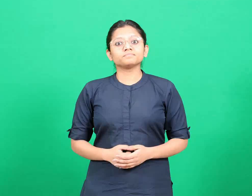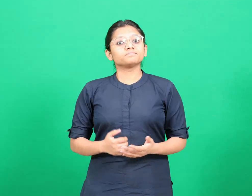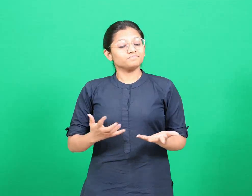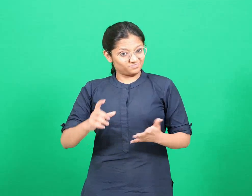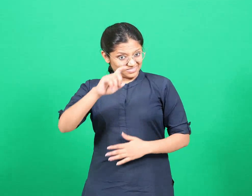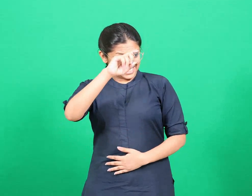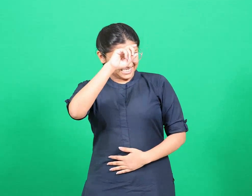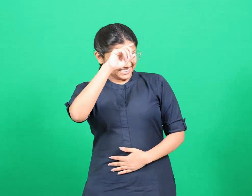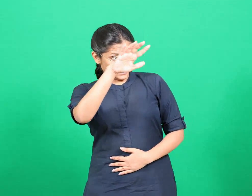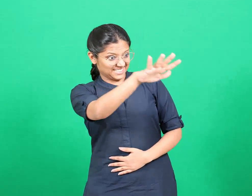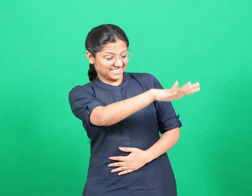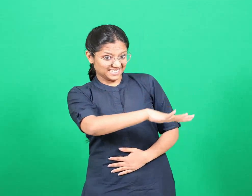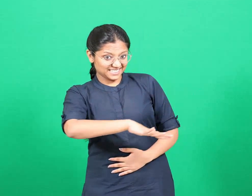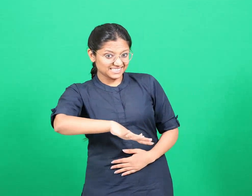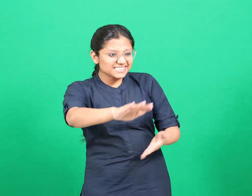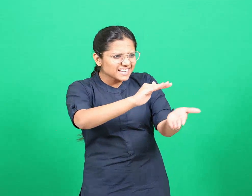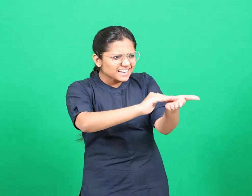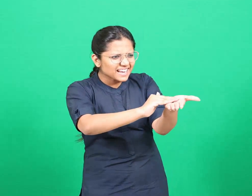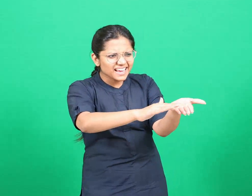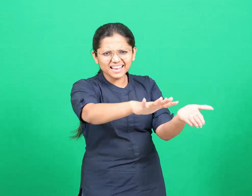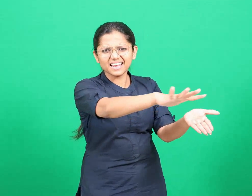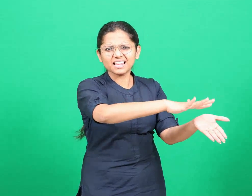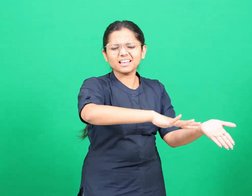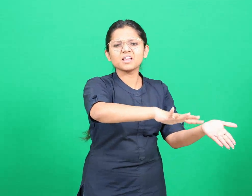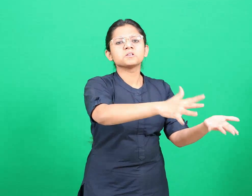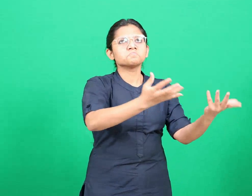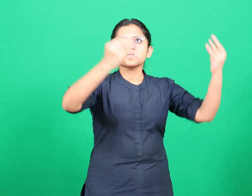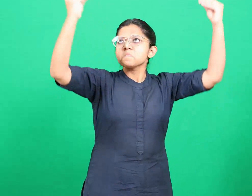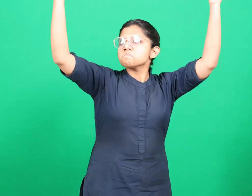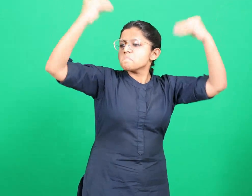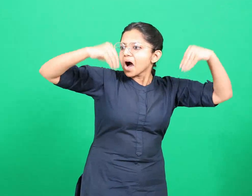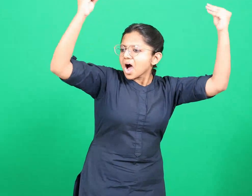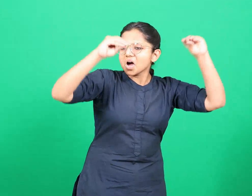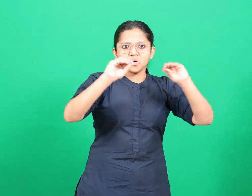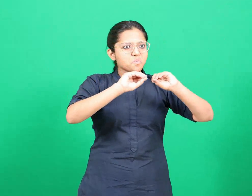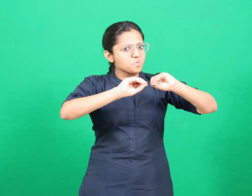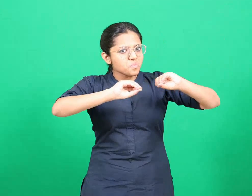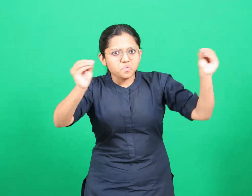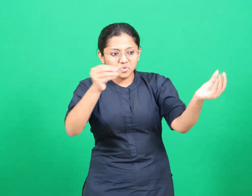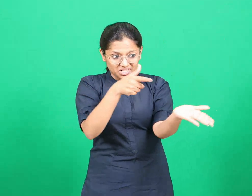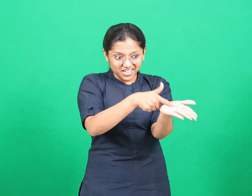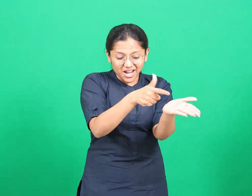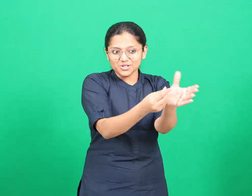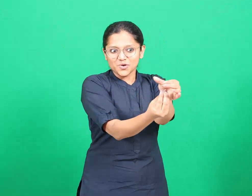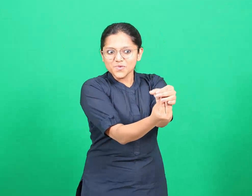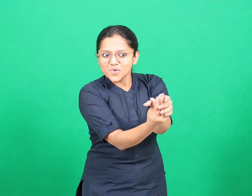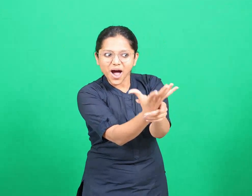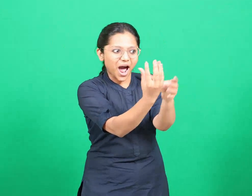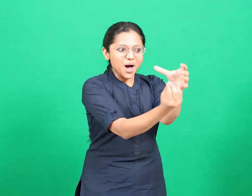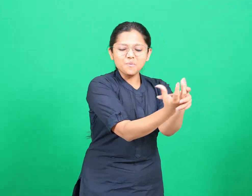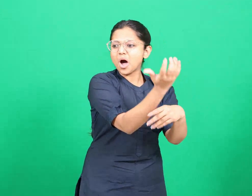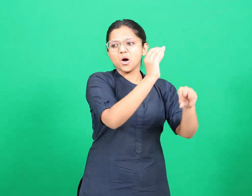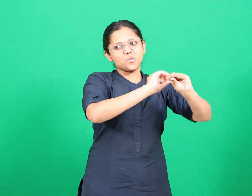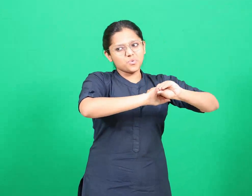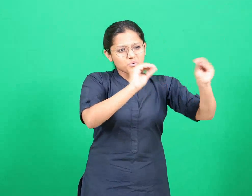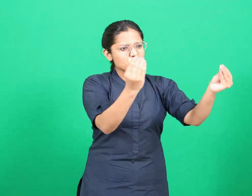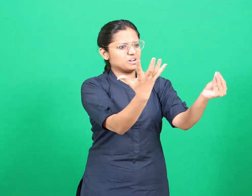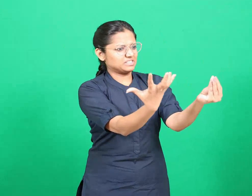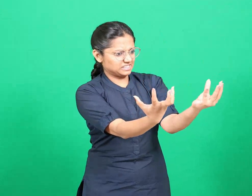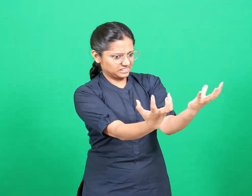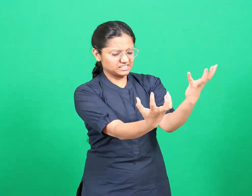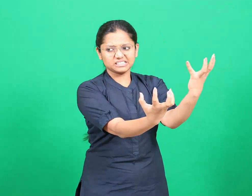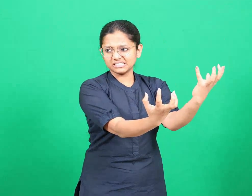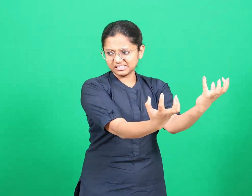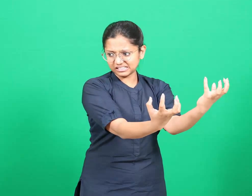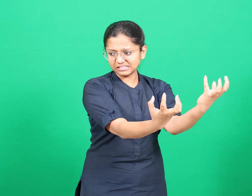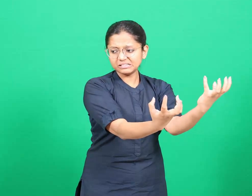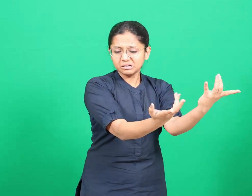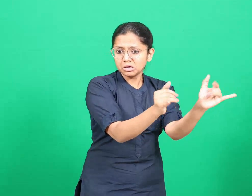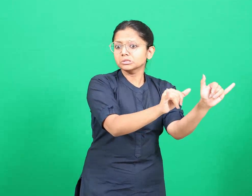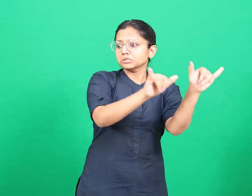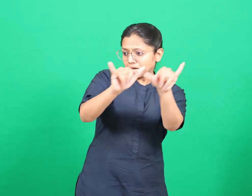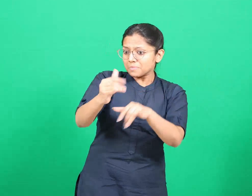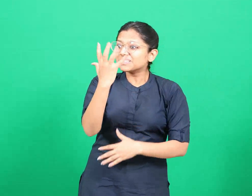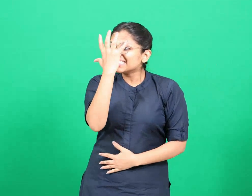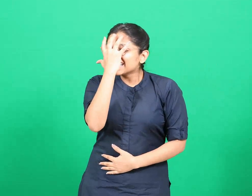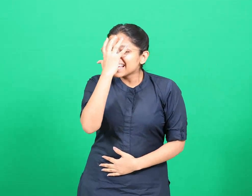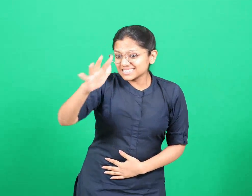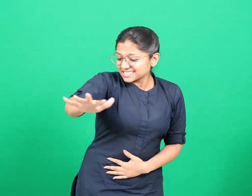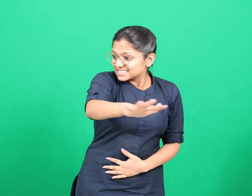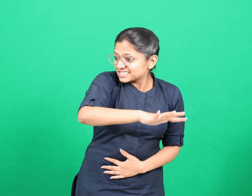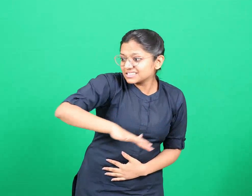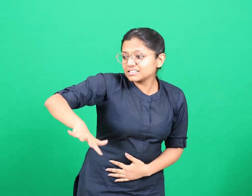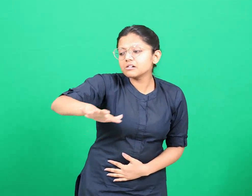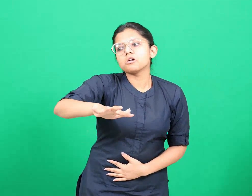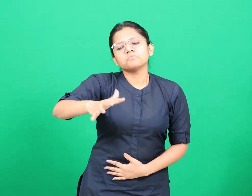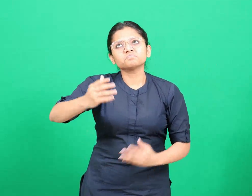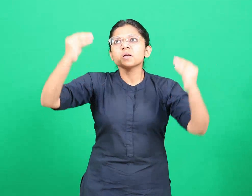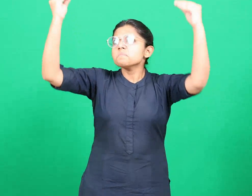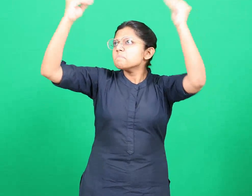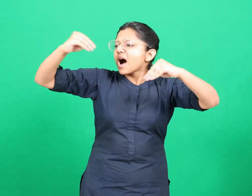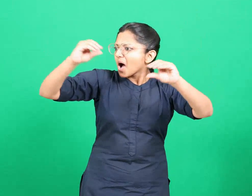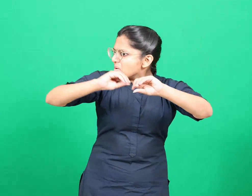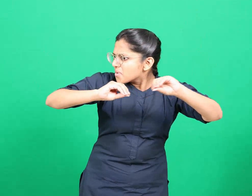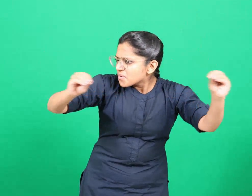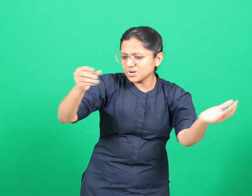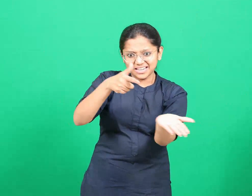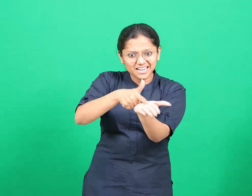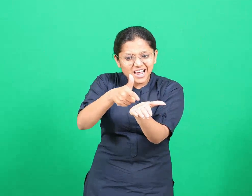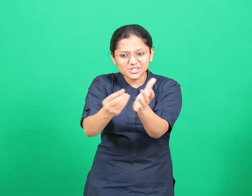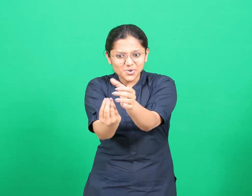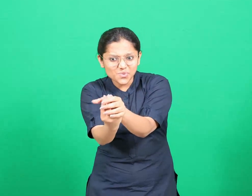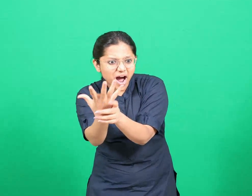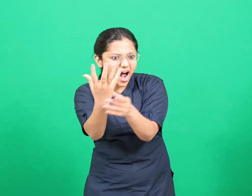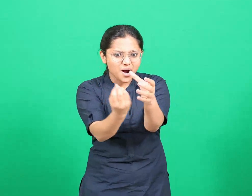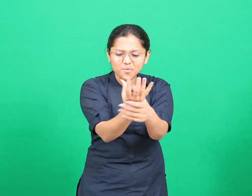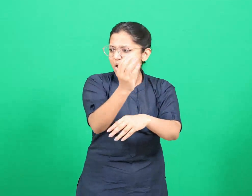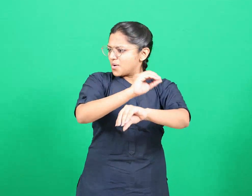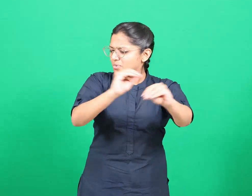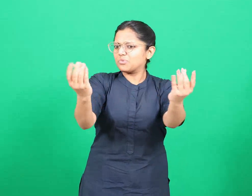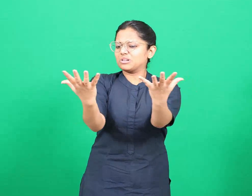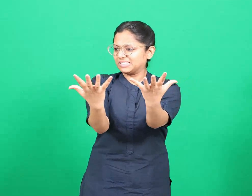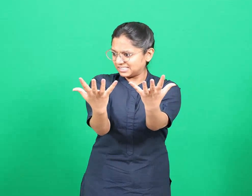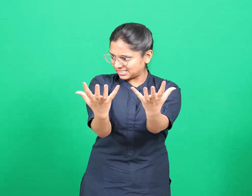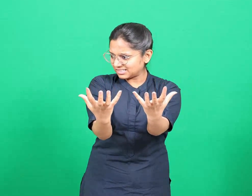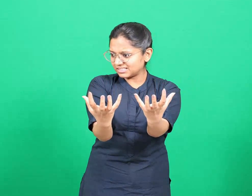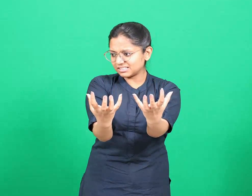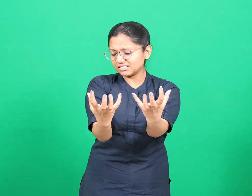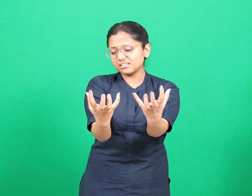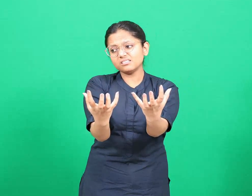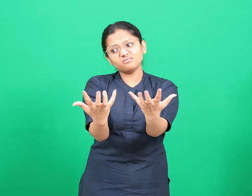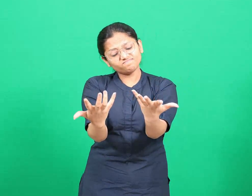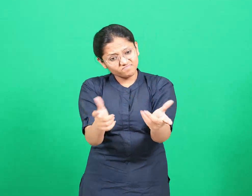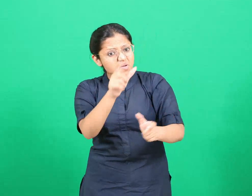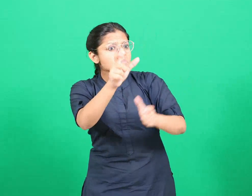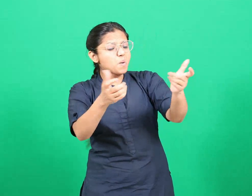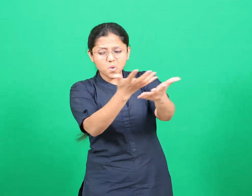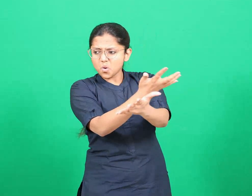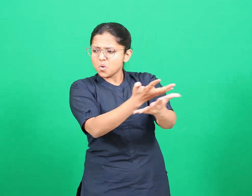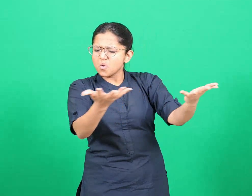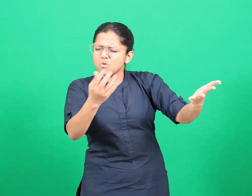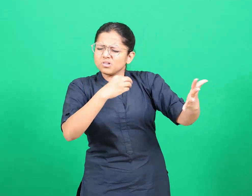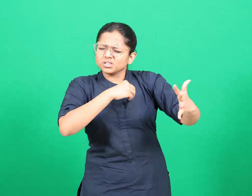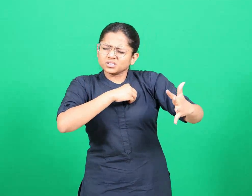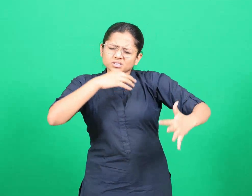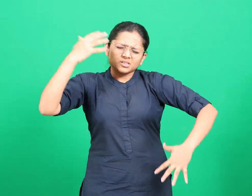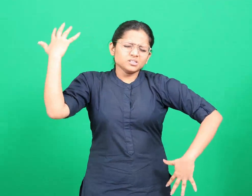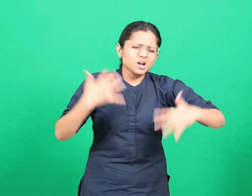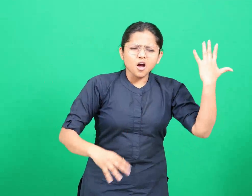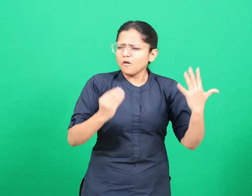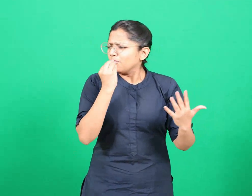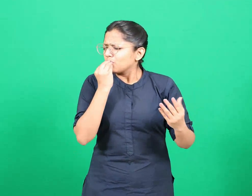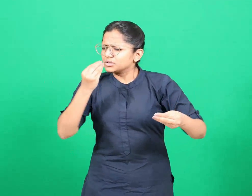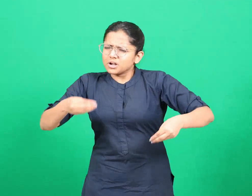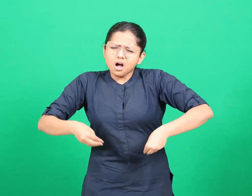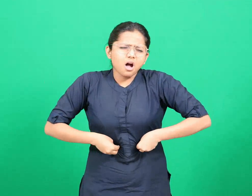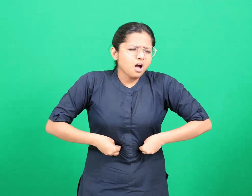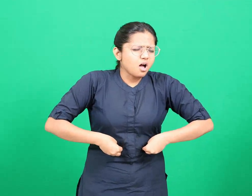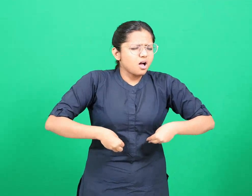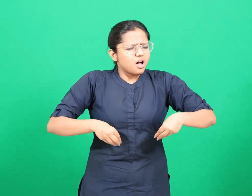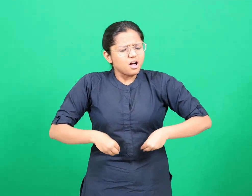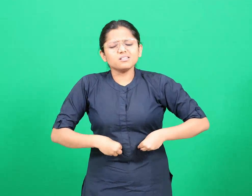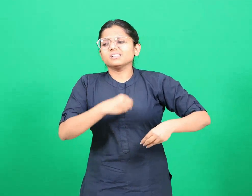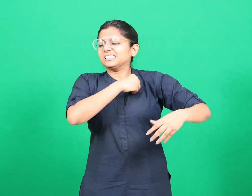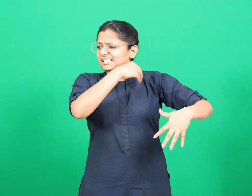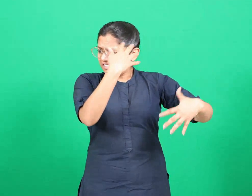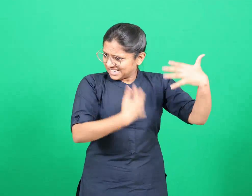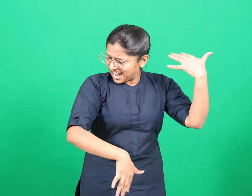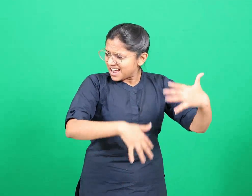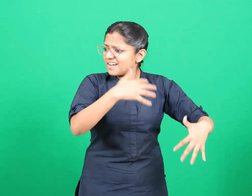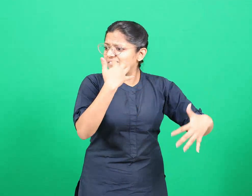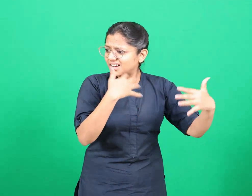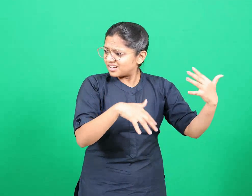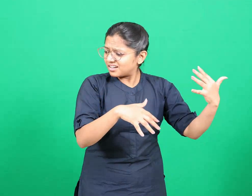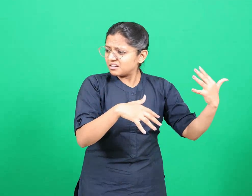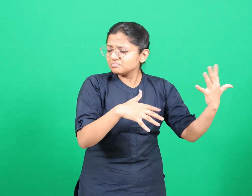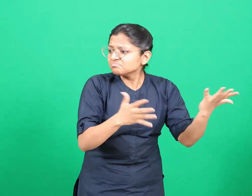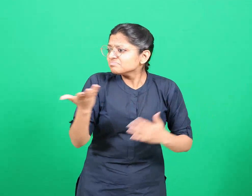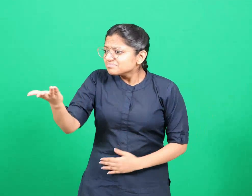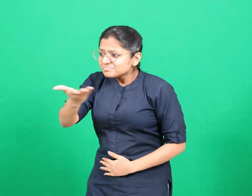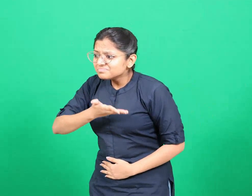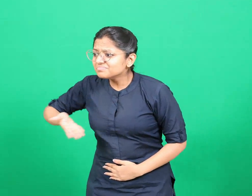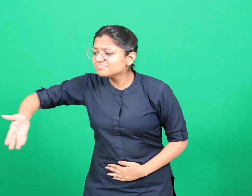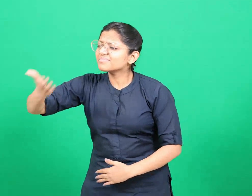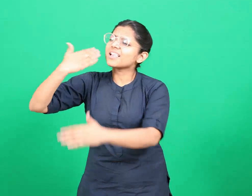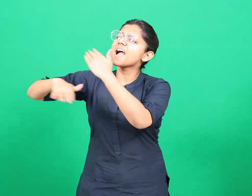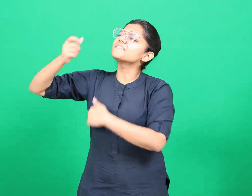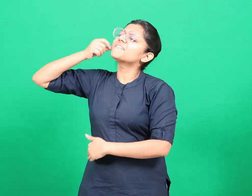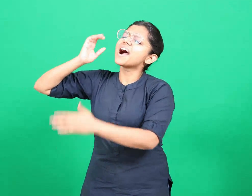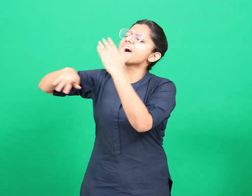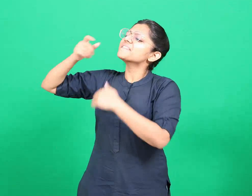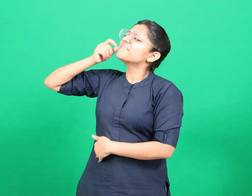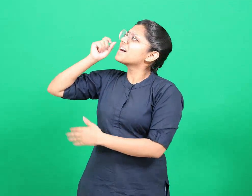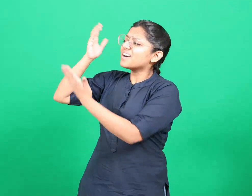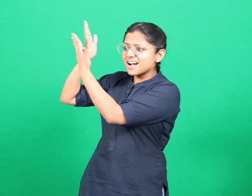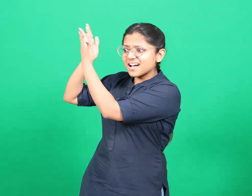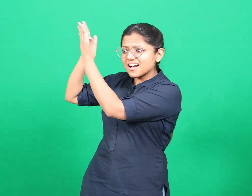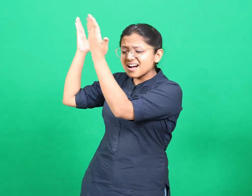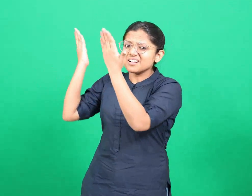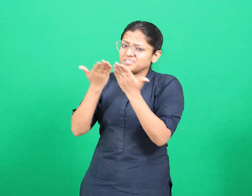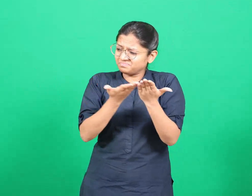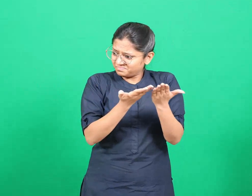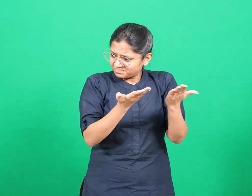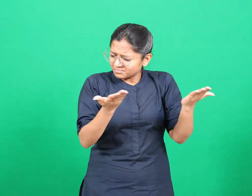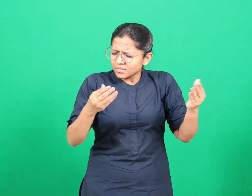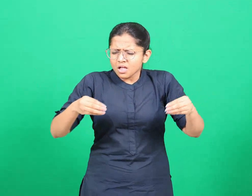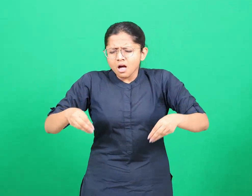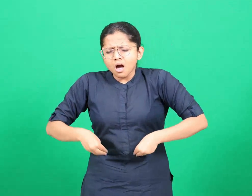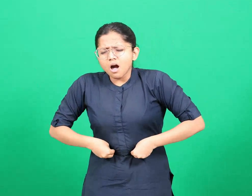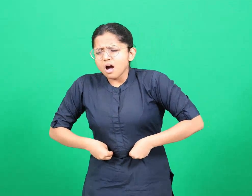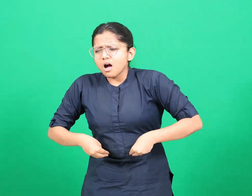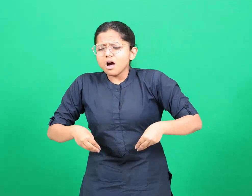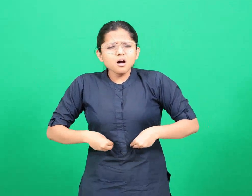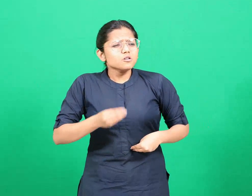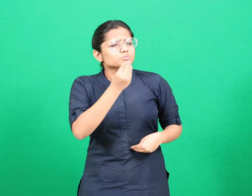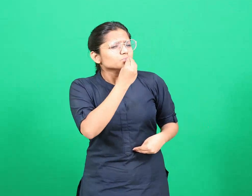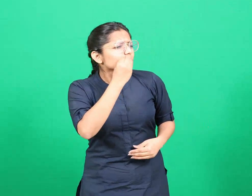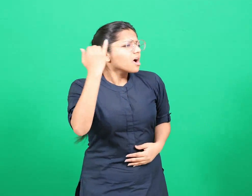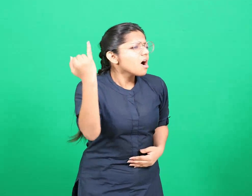Then famine and great suffering swept across Egypt and Canaan, and our fathers could not find food.